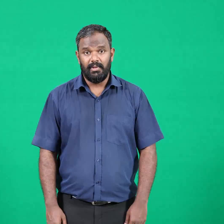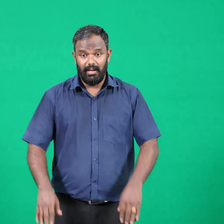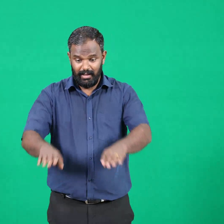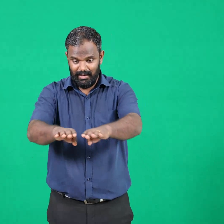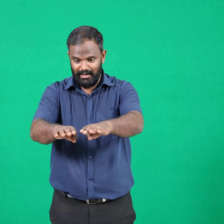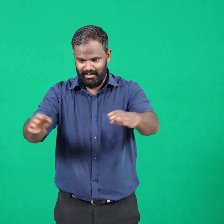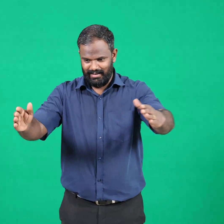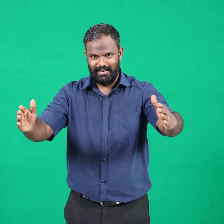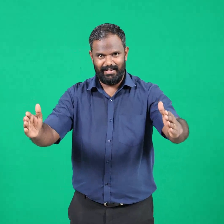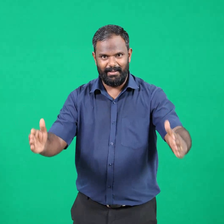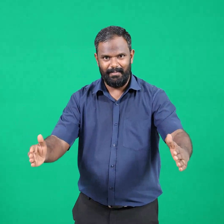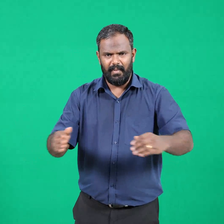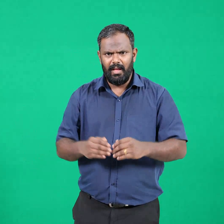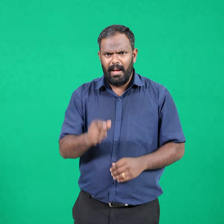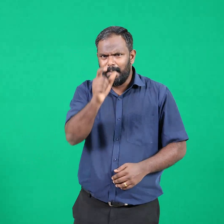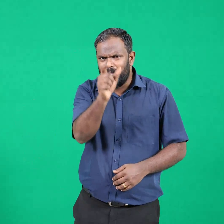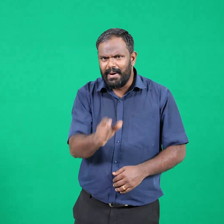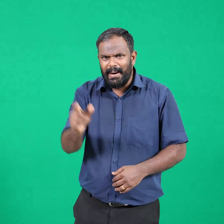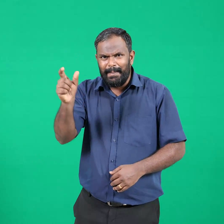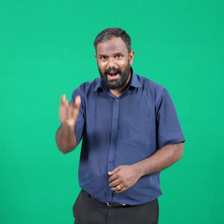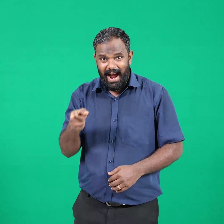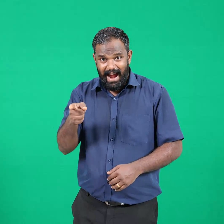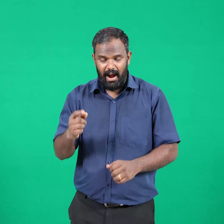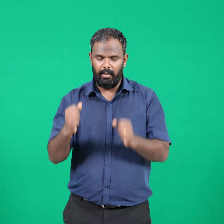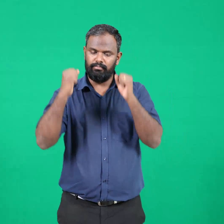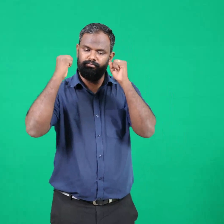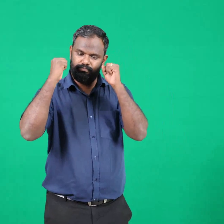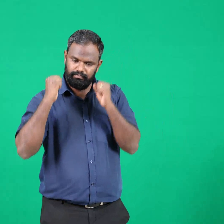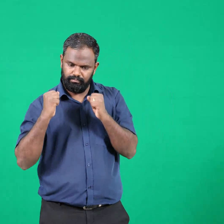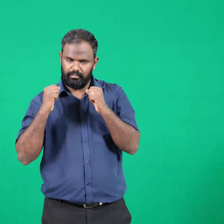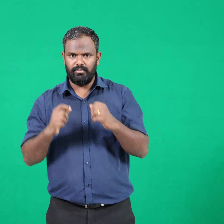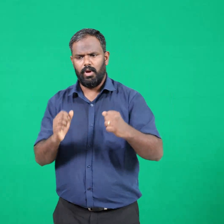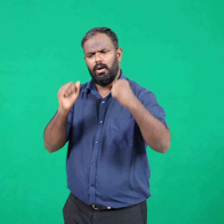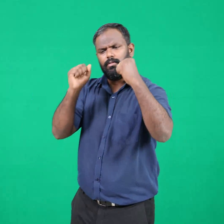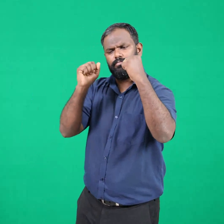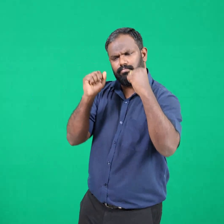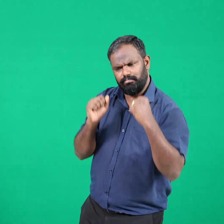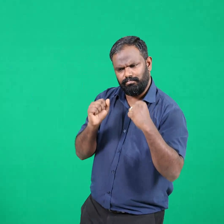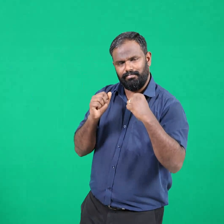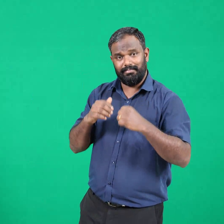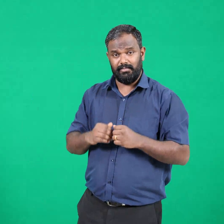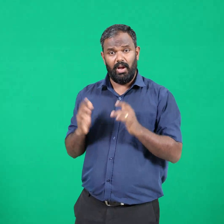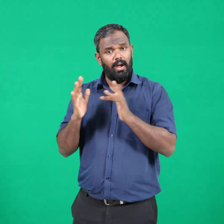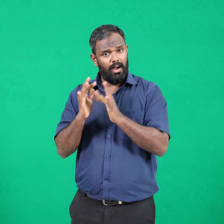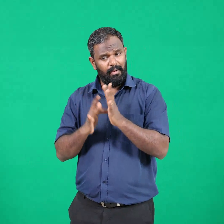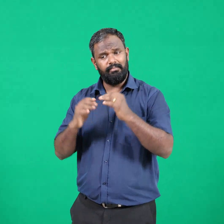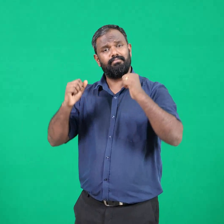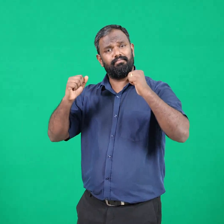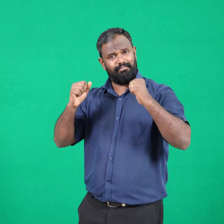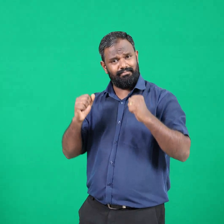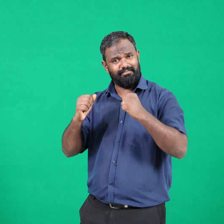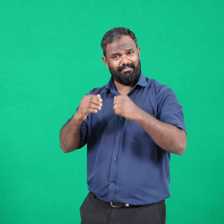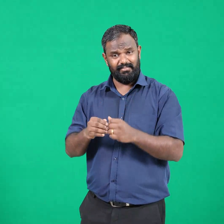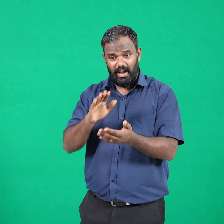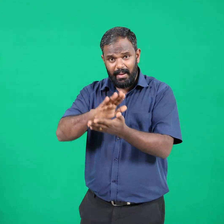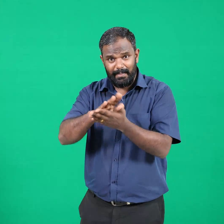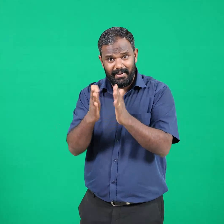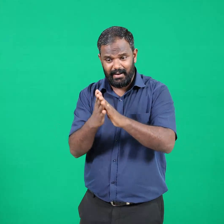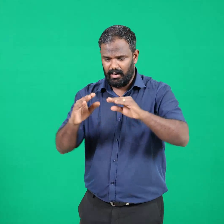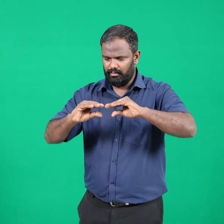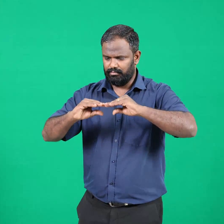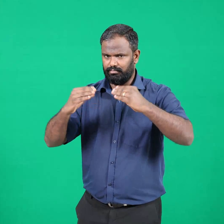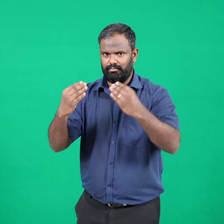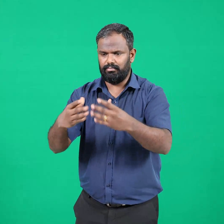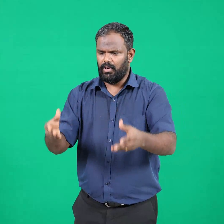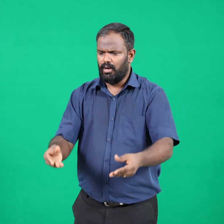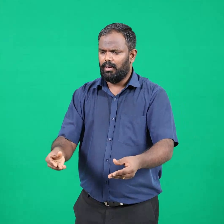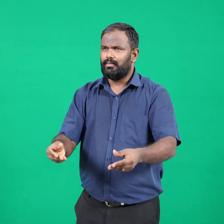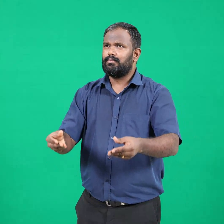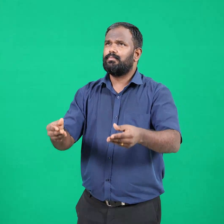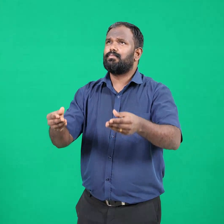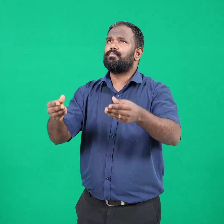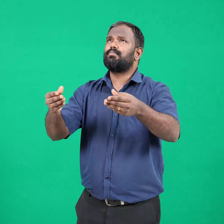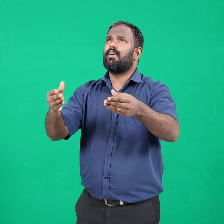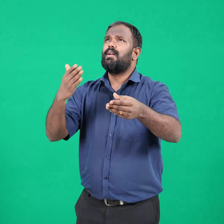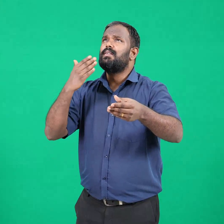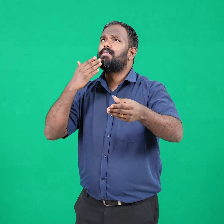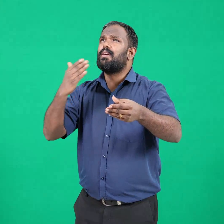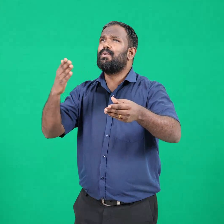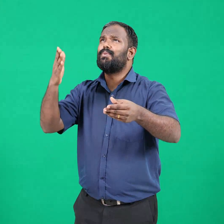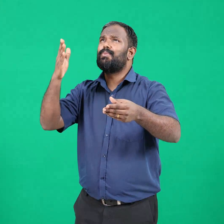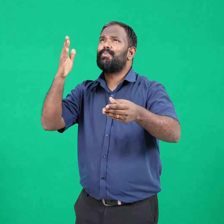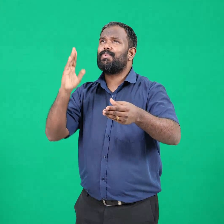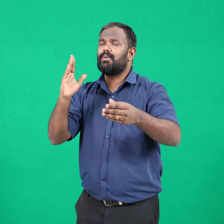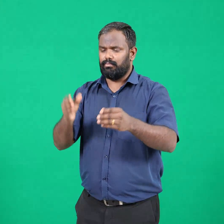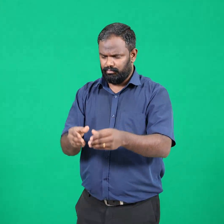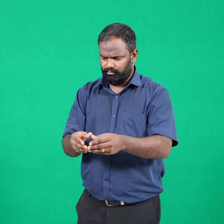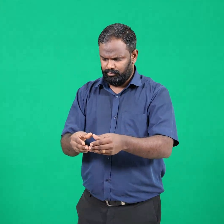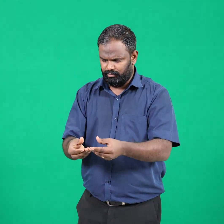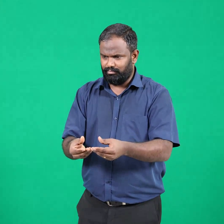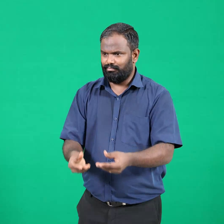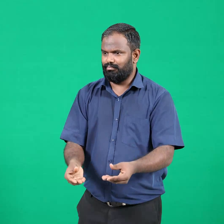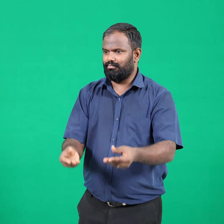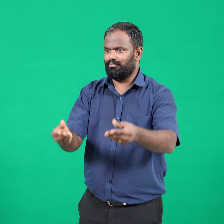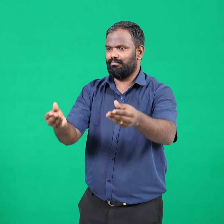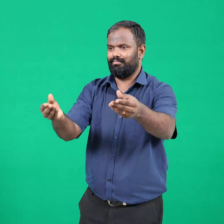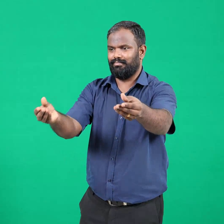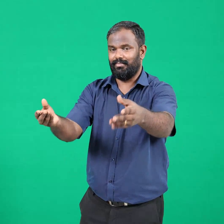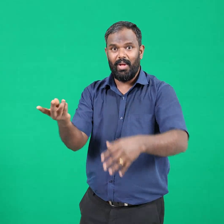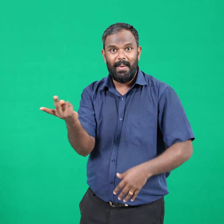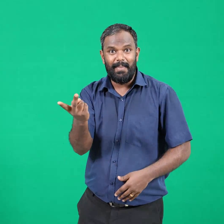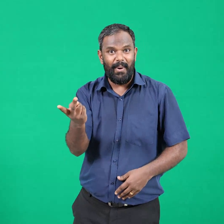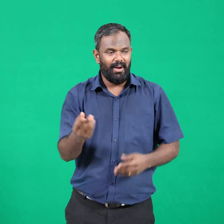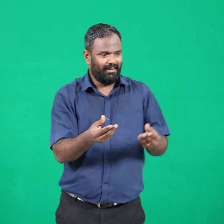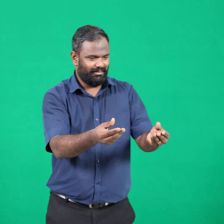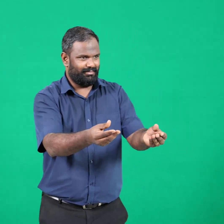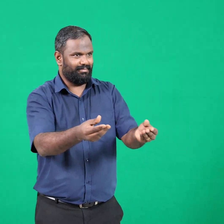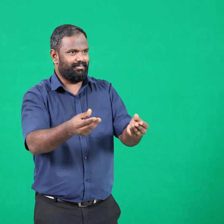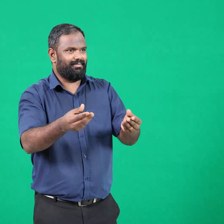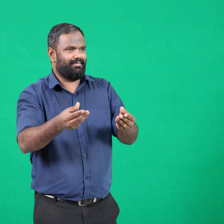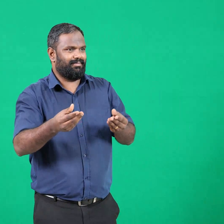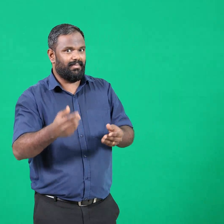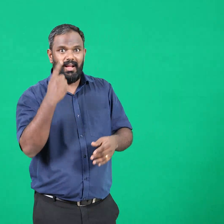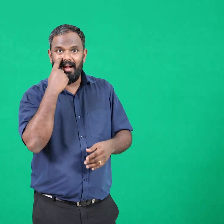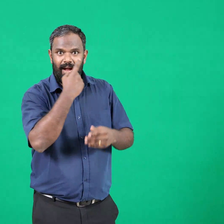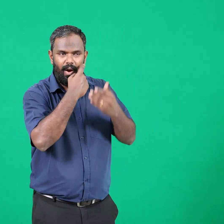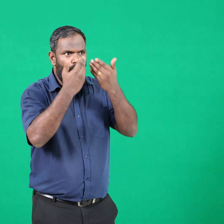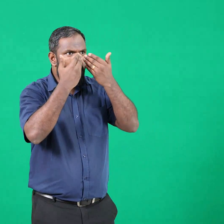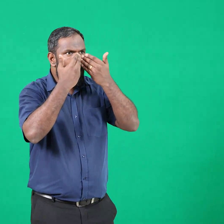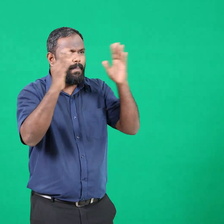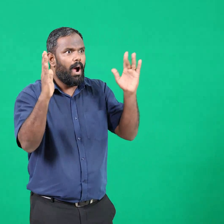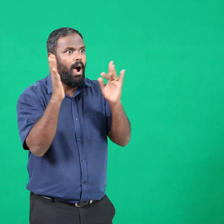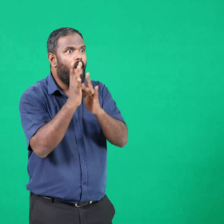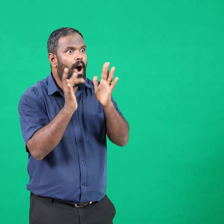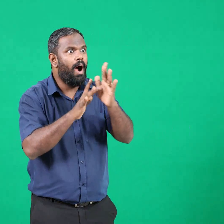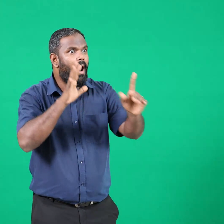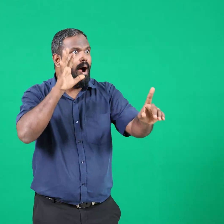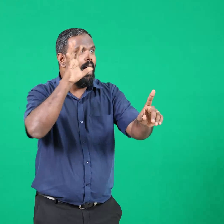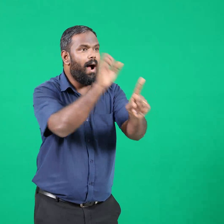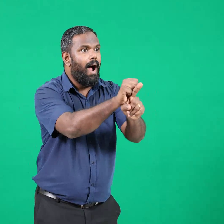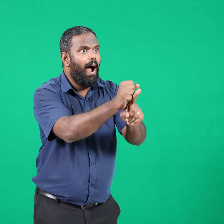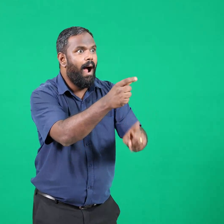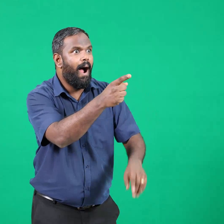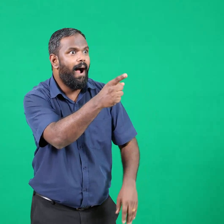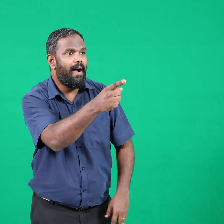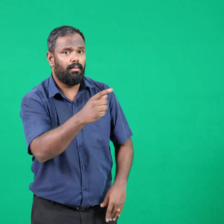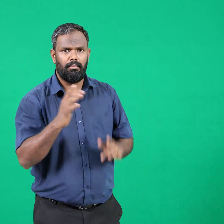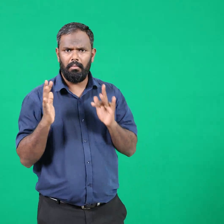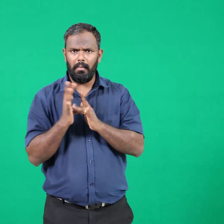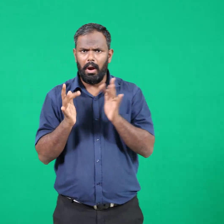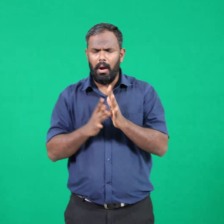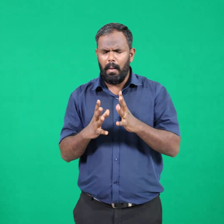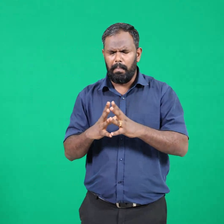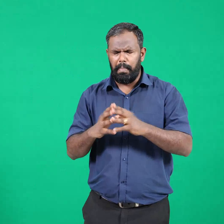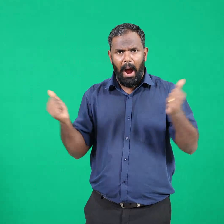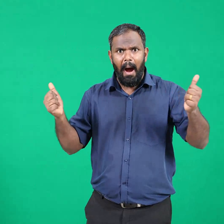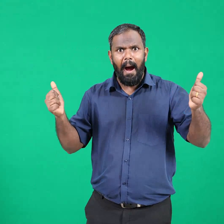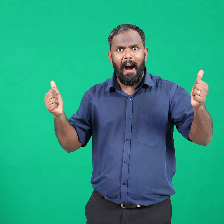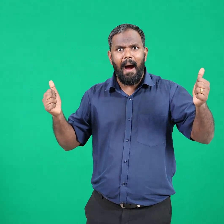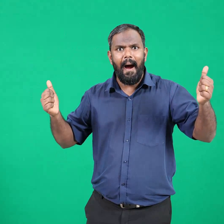While He was reclining at the table with them, He took bread, spoke a blessing and broke it, and gave it to them.